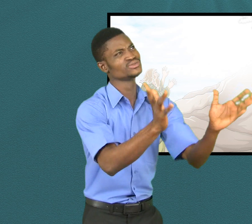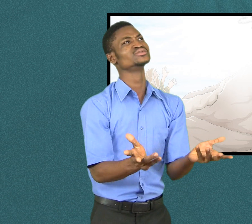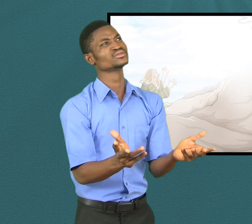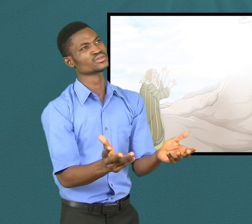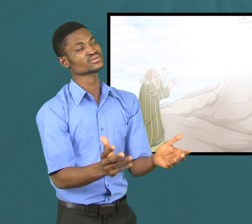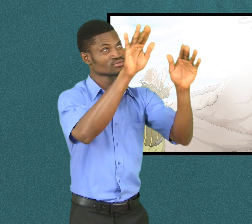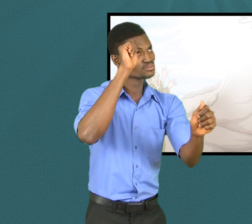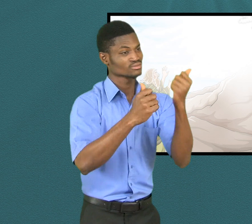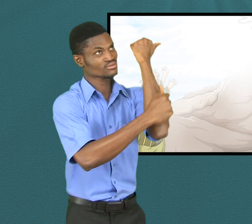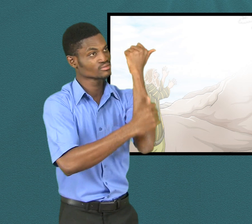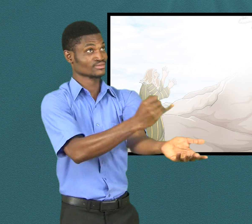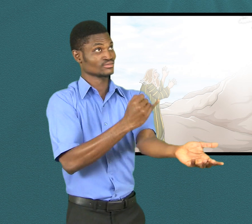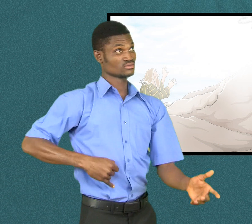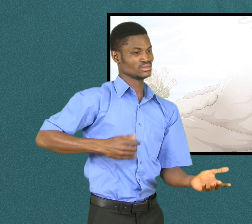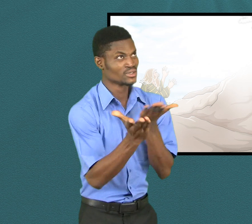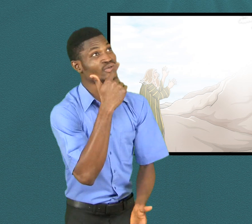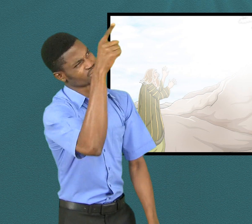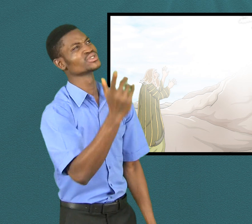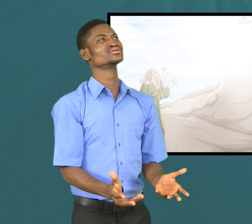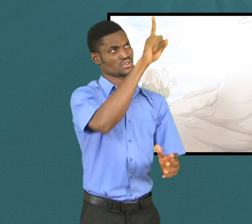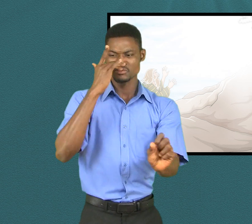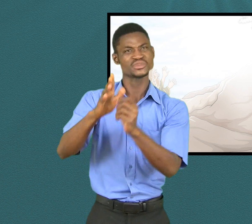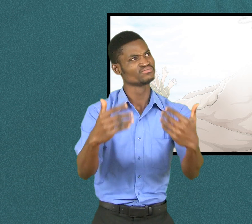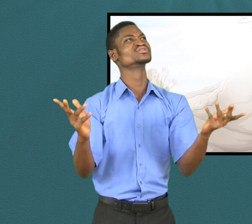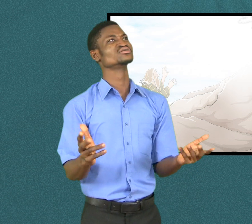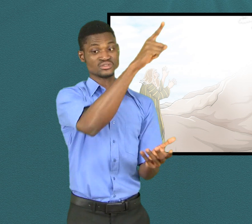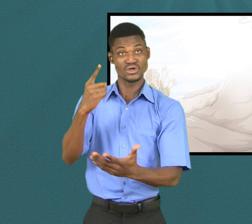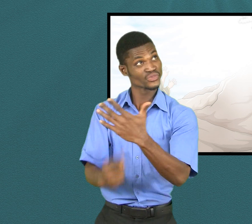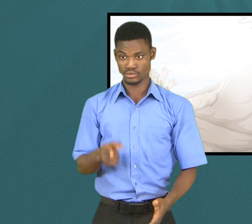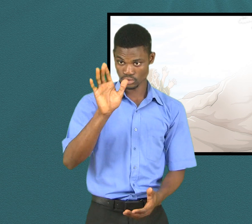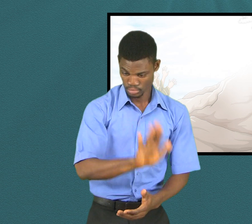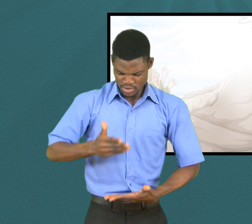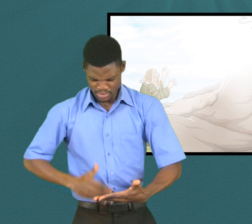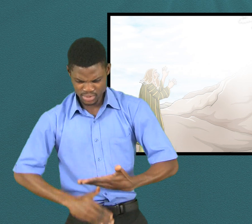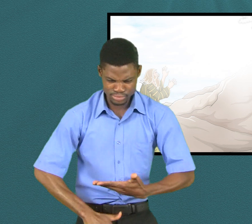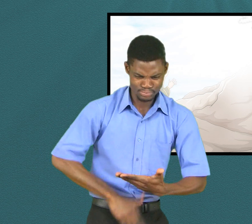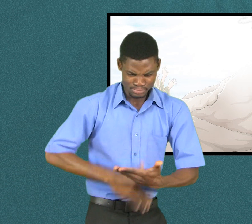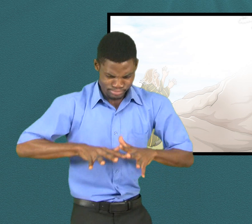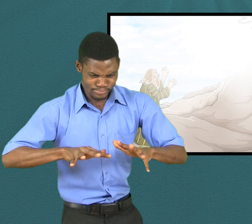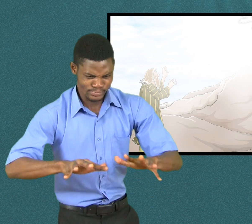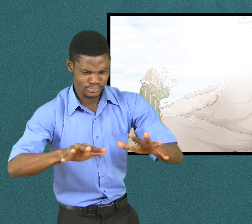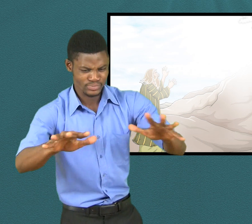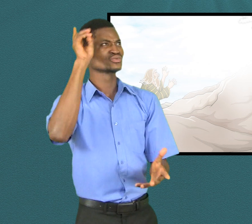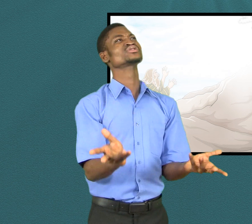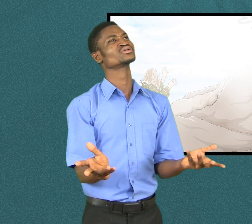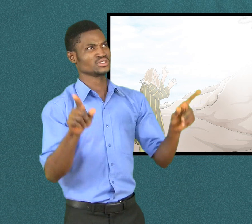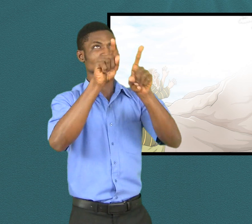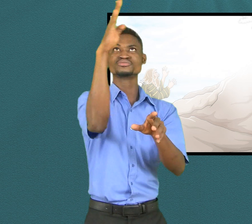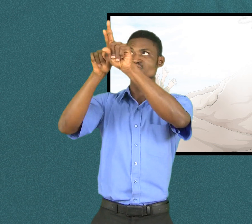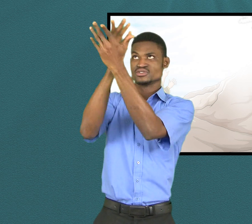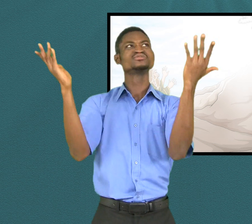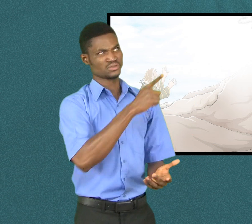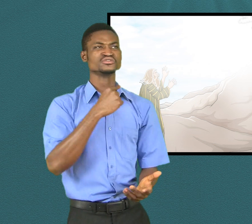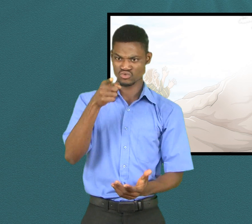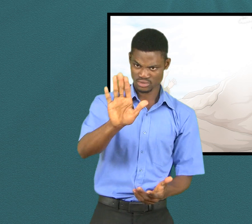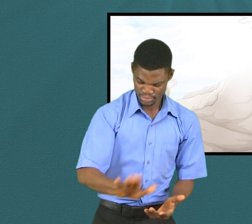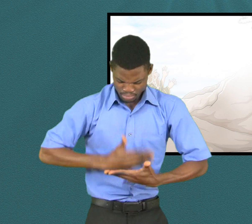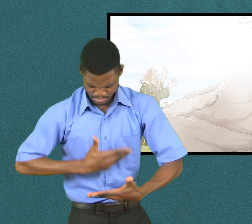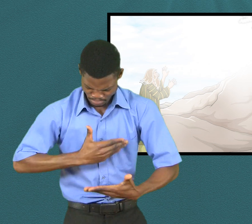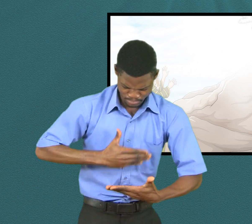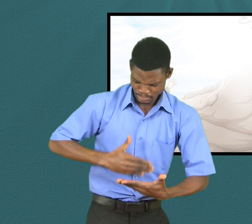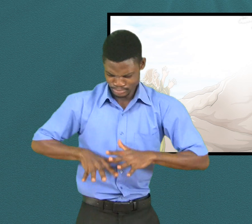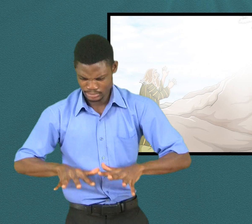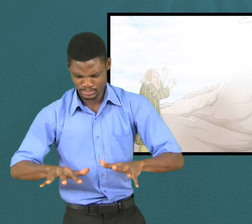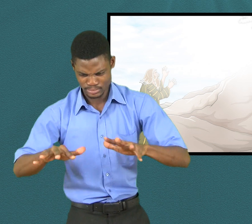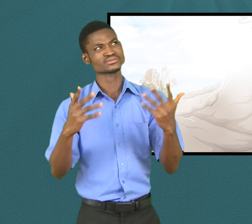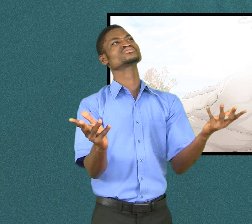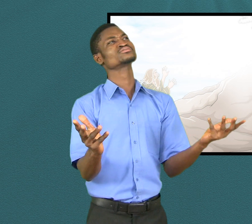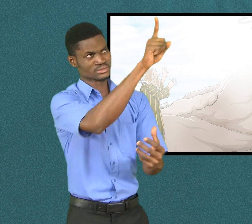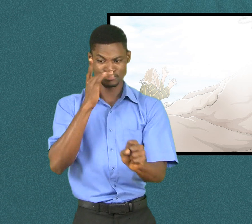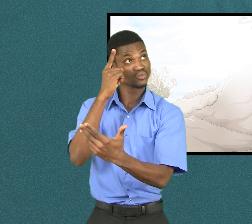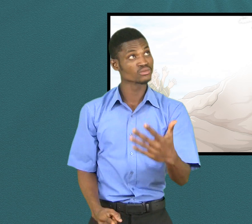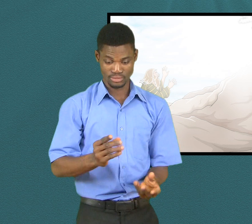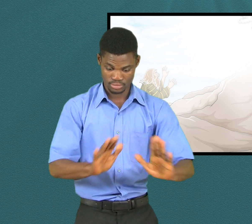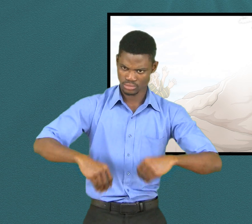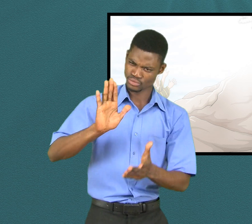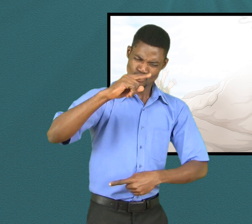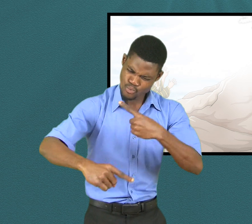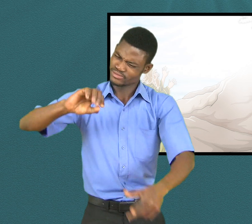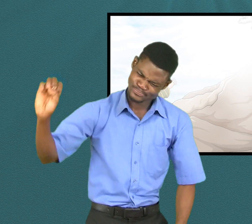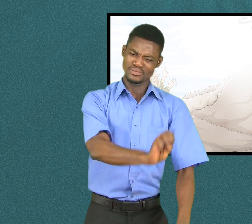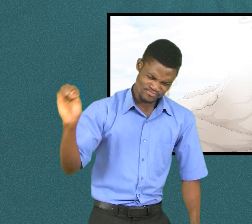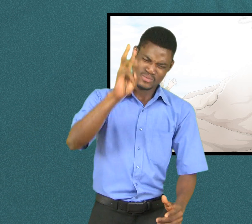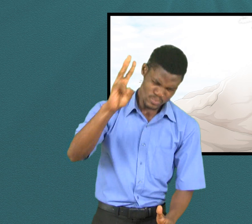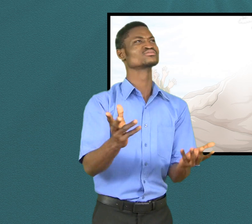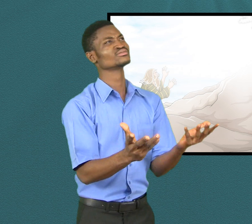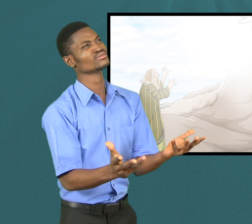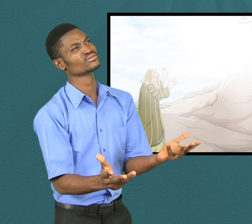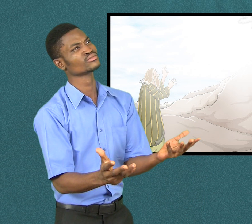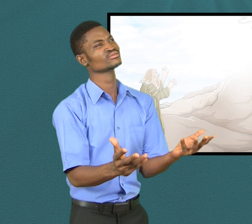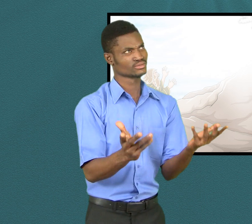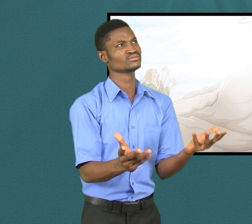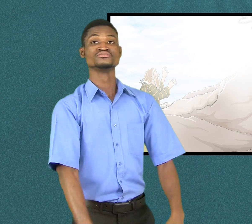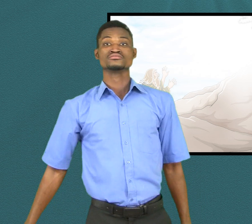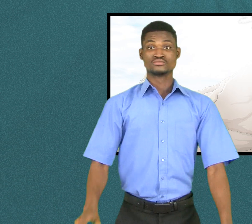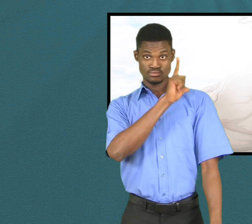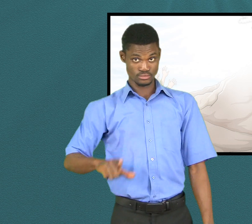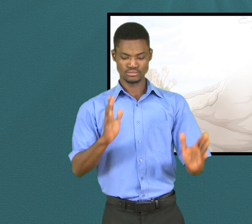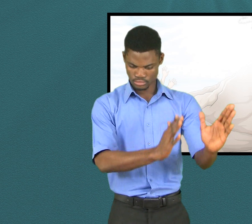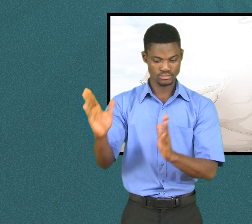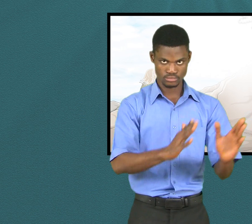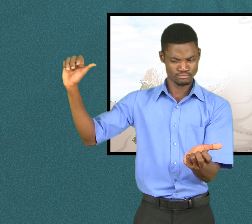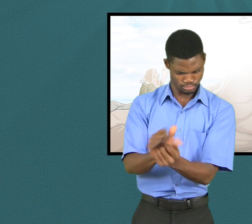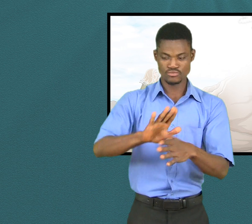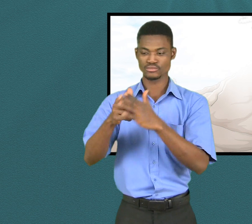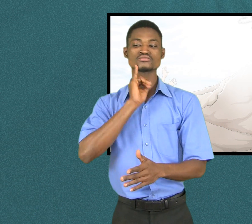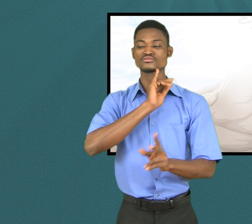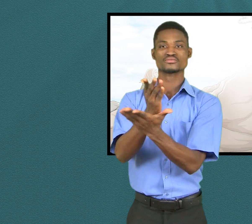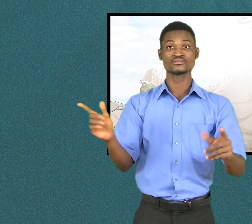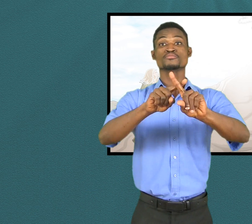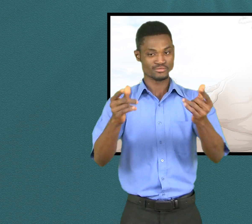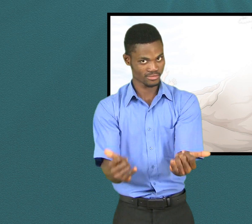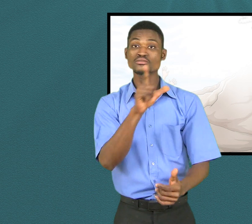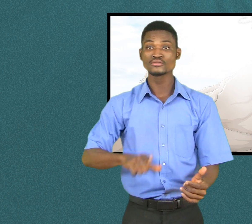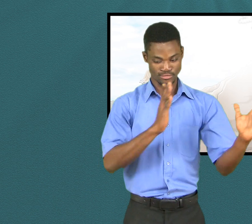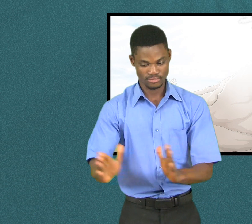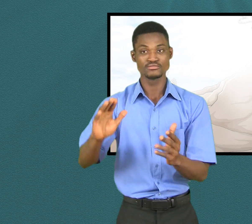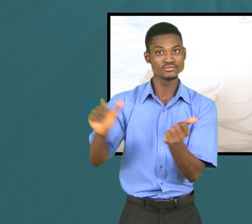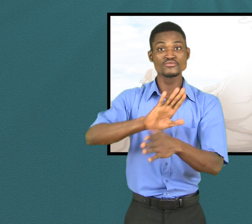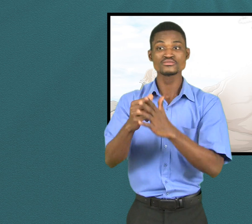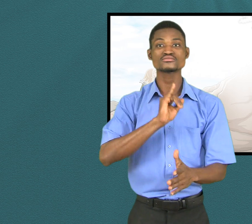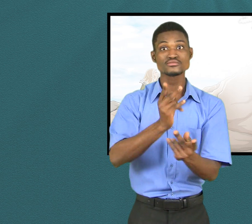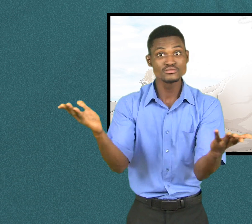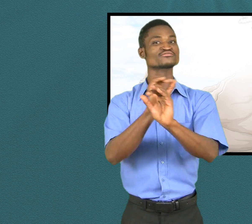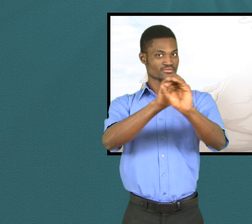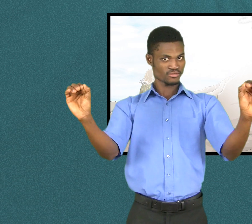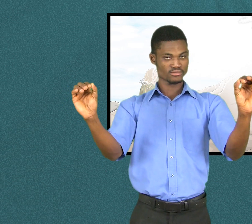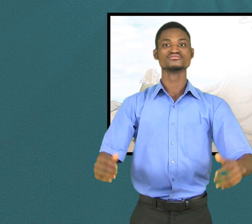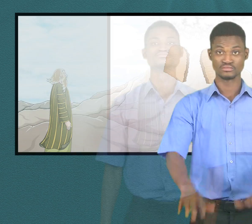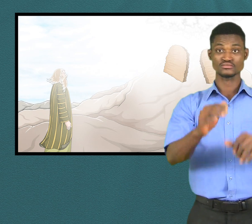Remember Your servants Abraham, Isaac, and Israel, to whom You swore by Your very self when You declared, ‘I will make your descendants as numerous as the stars in the sky, and I will give your descendants all this land that I have promised, and it shall be their inheritance forever.’” So the LORD relented from the calamity He had threatened to bring on His people.